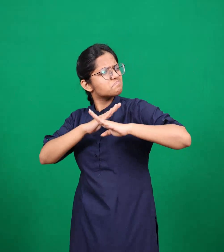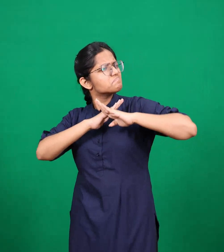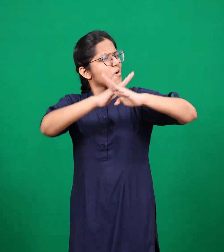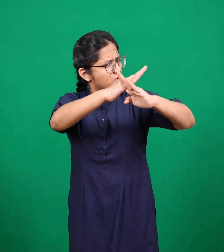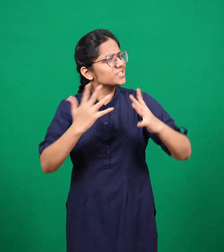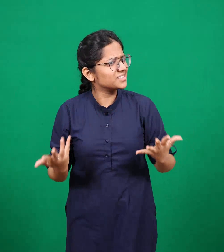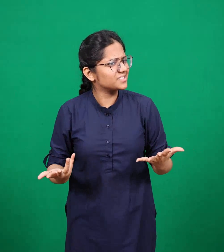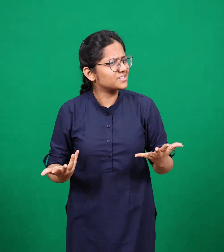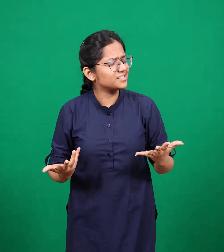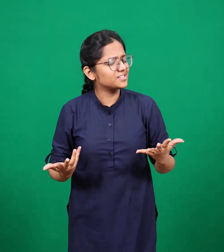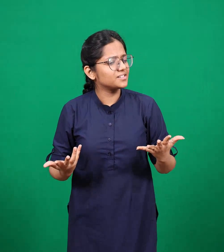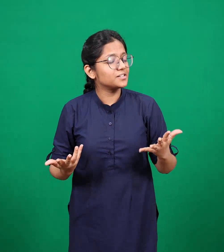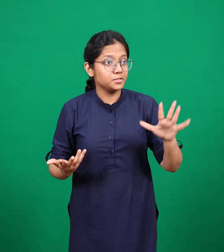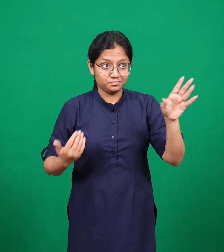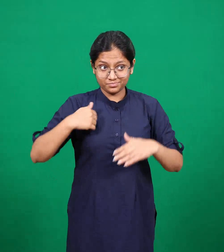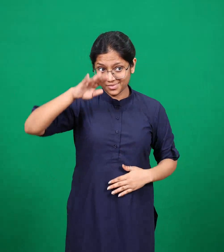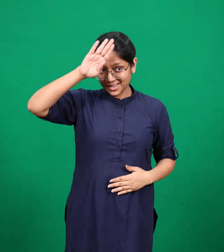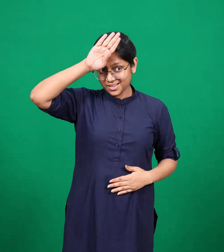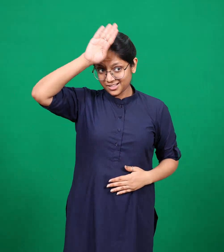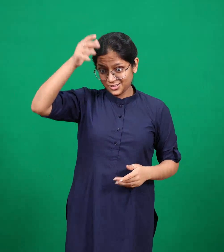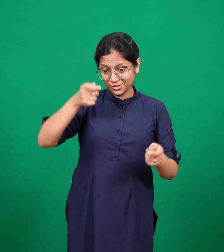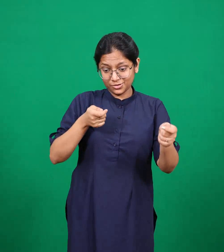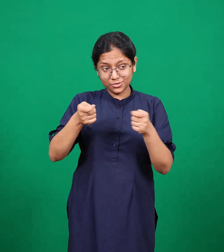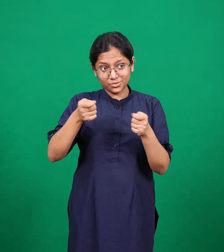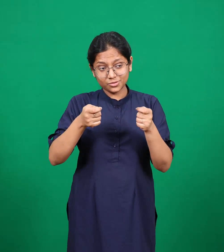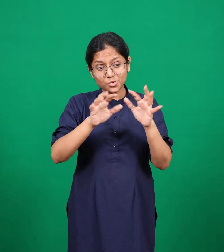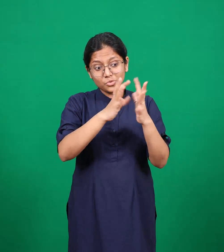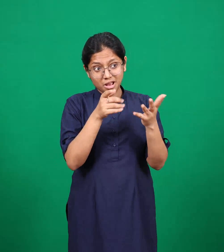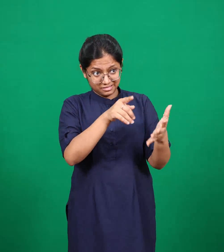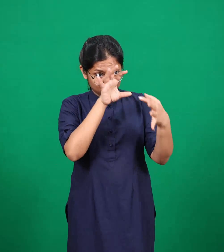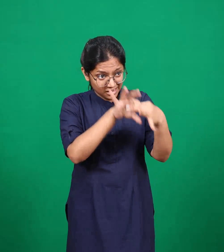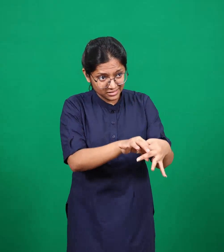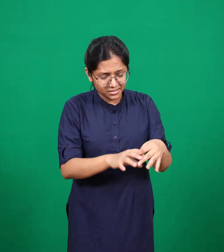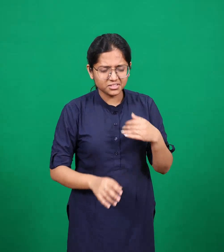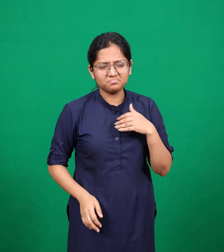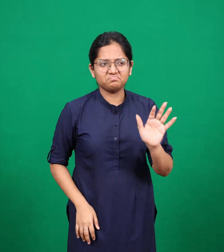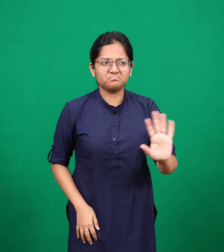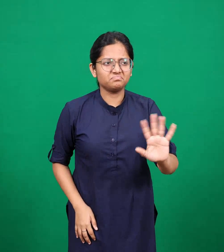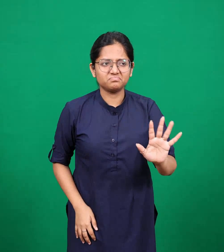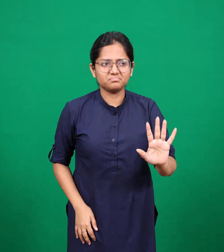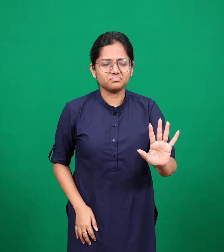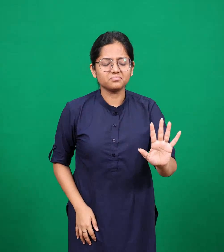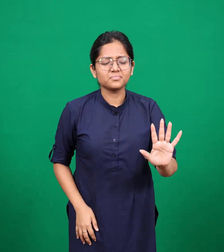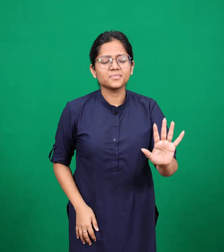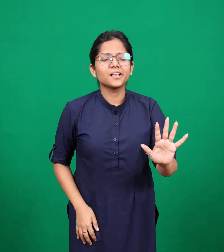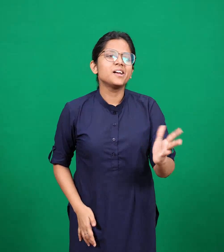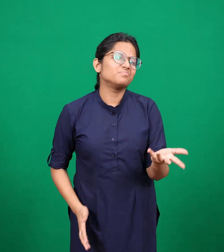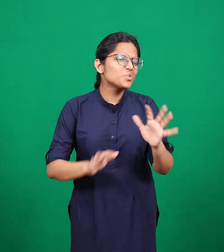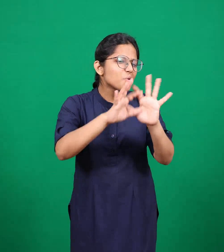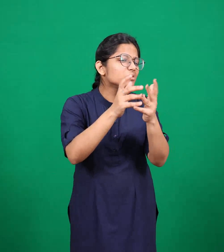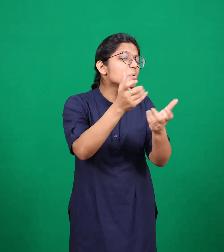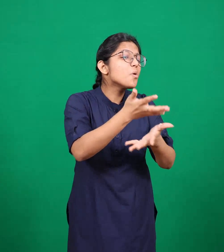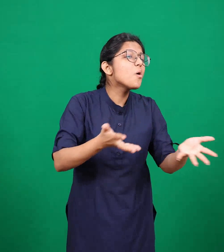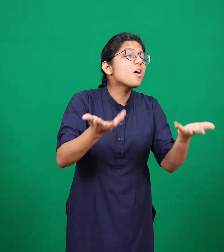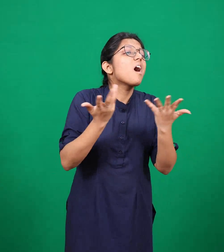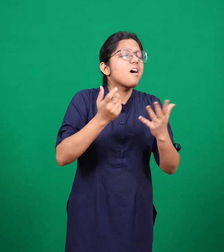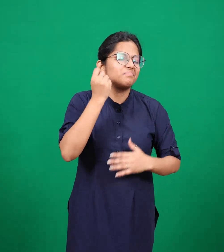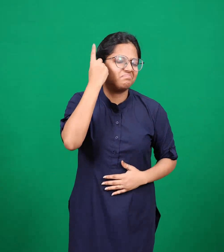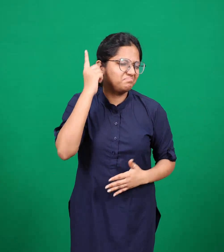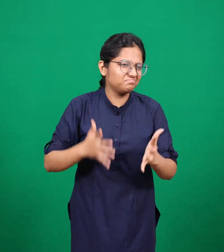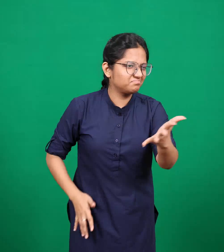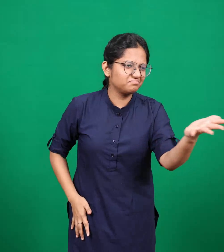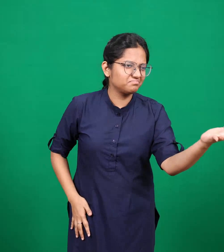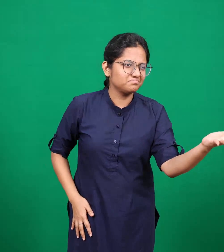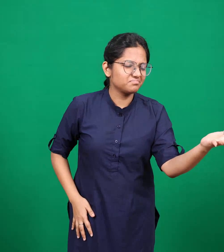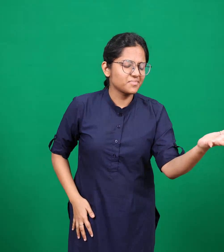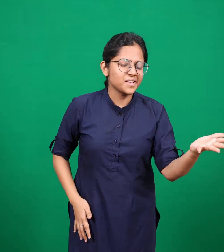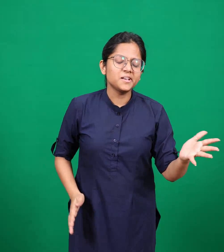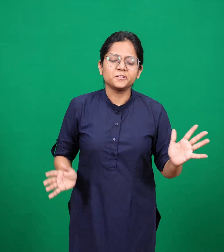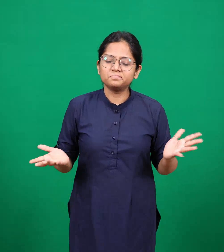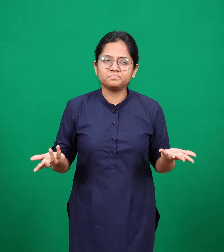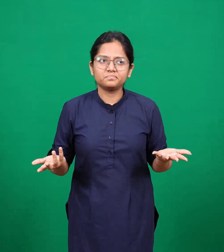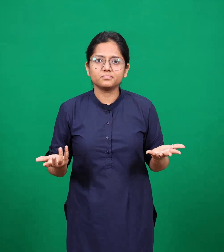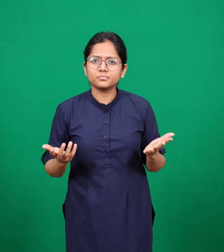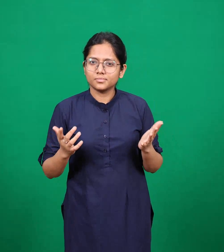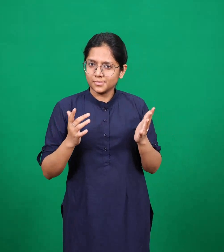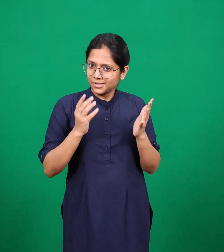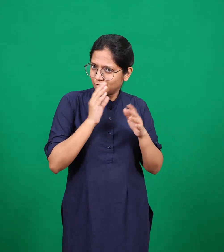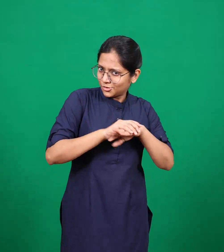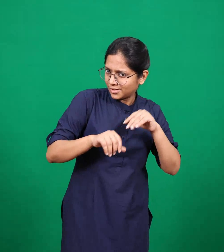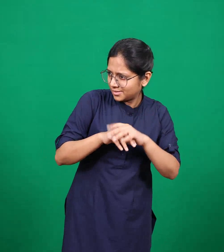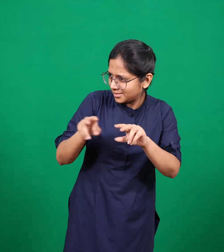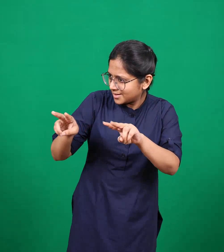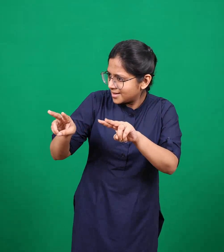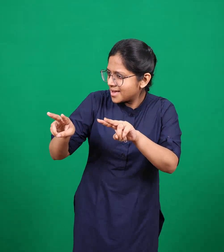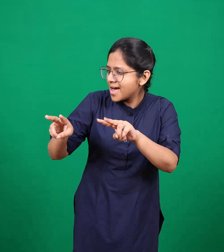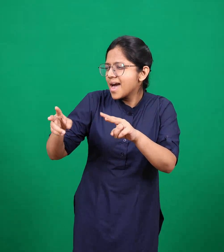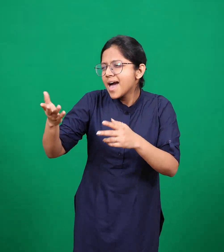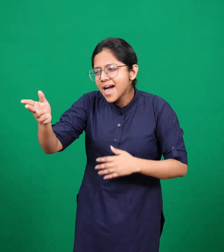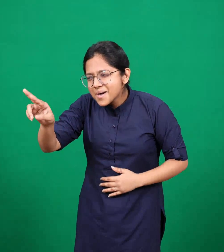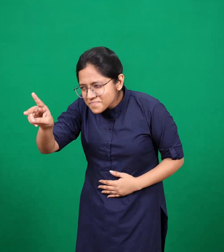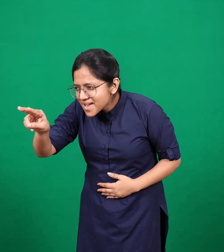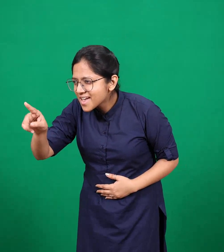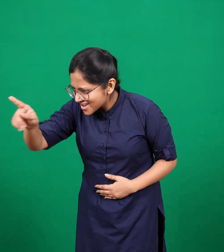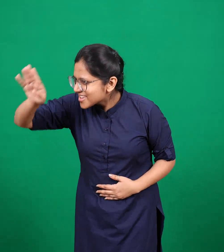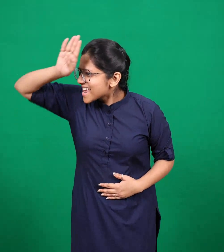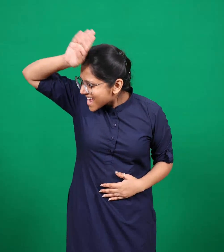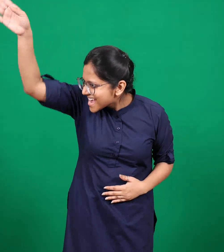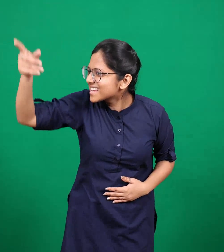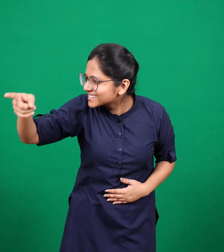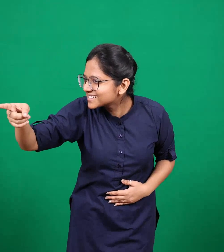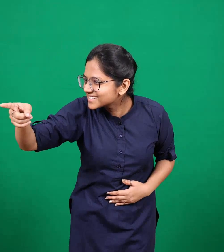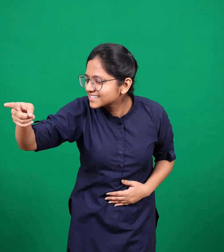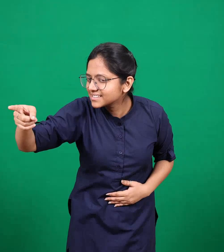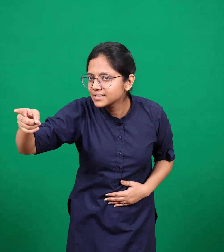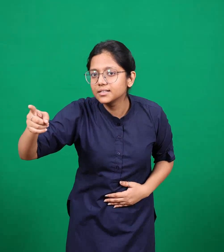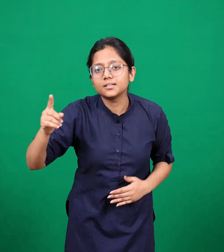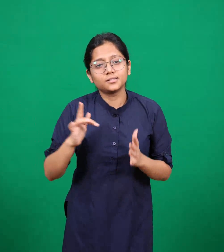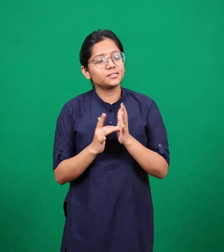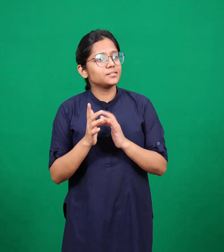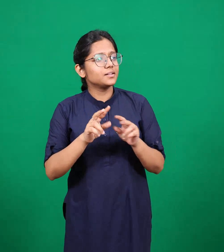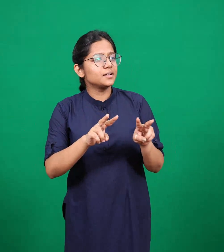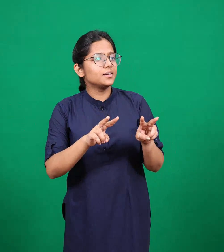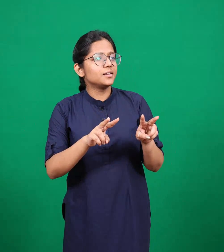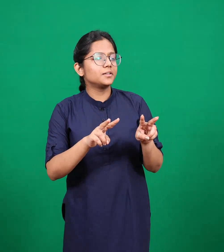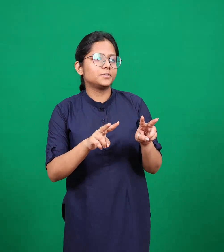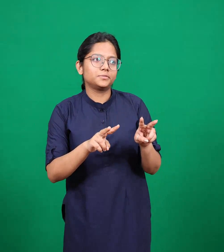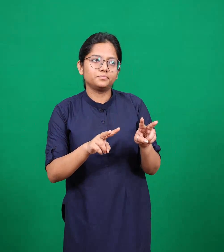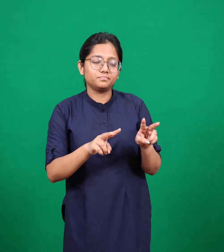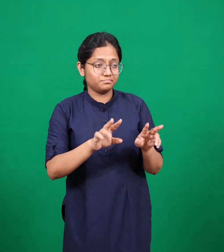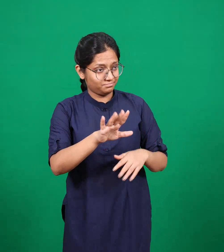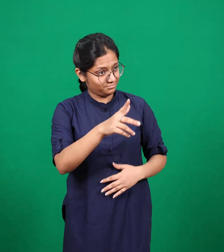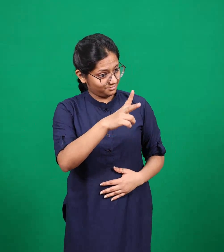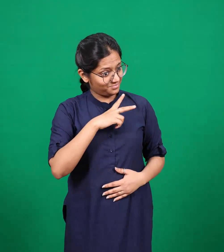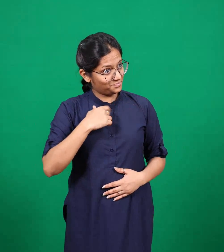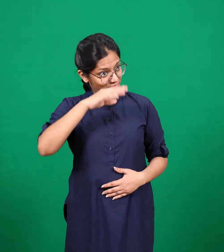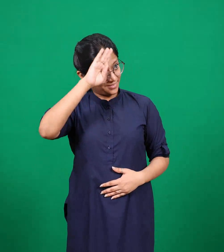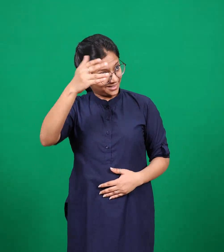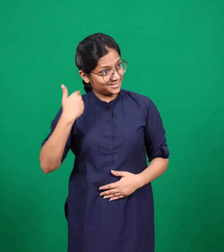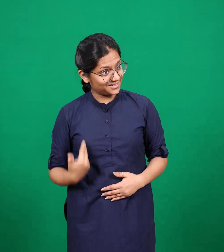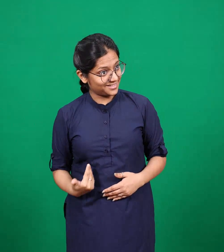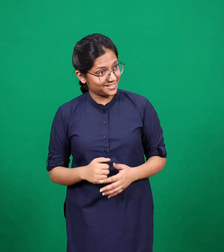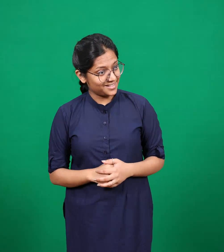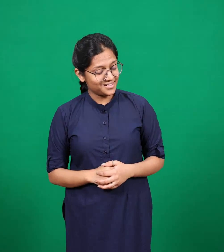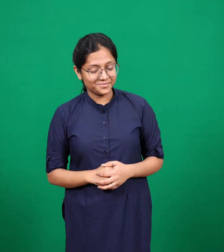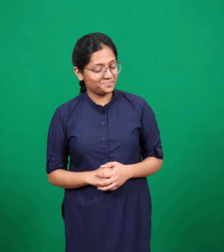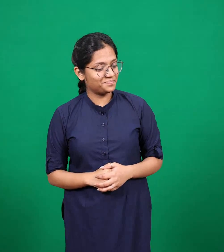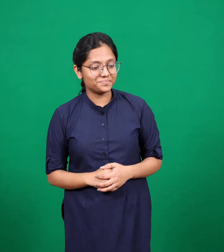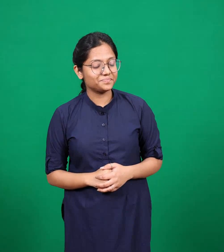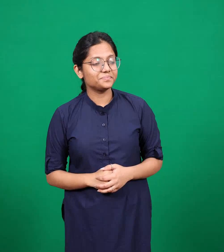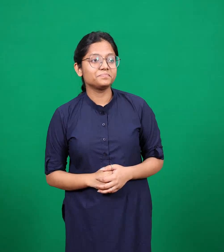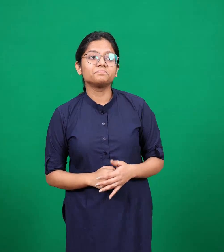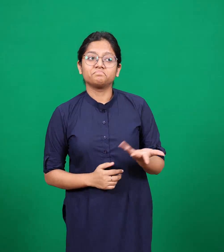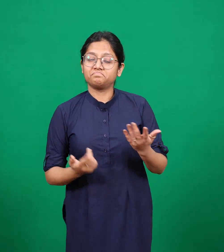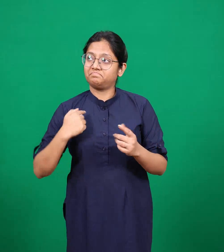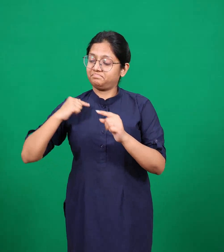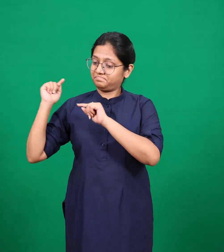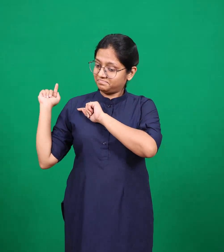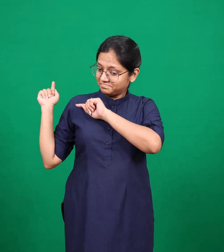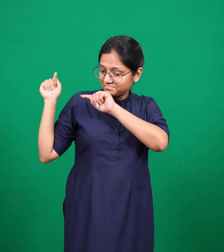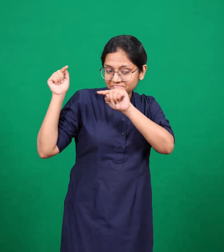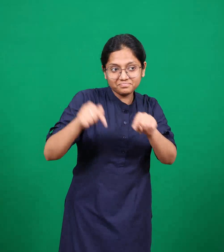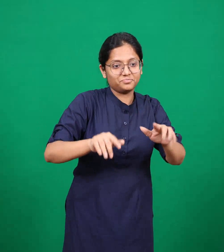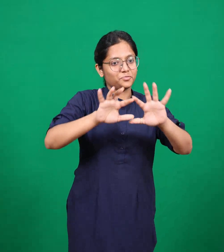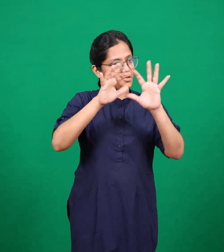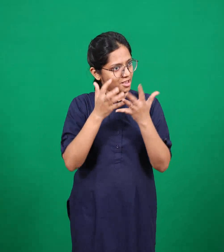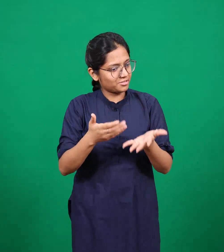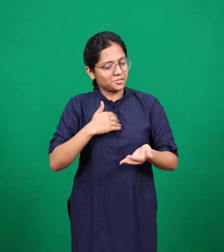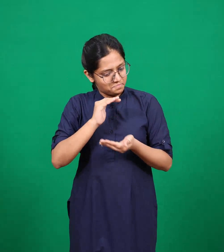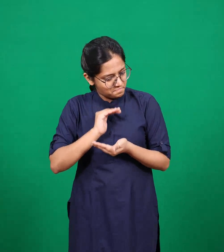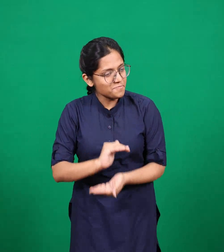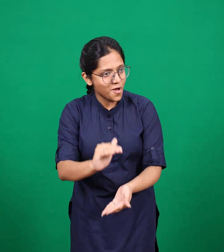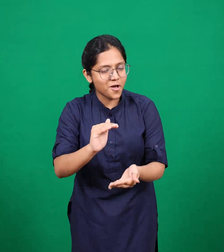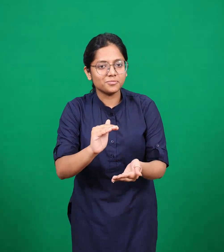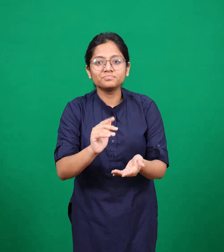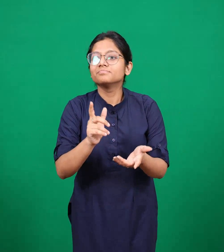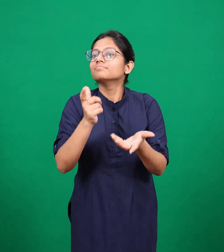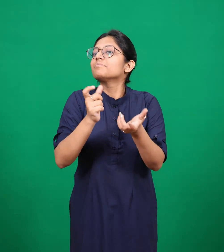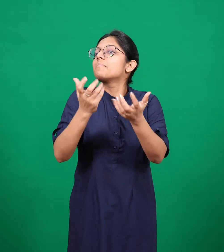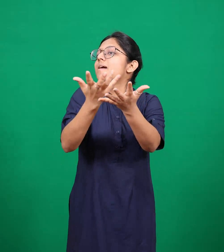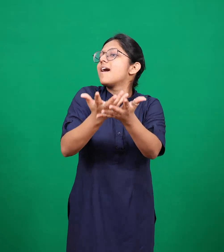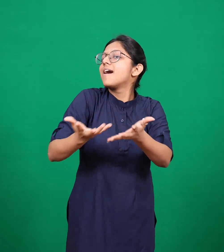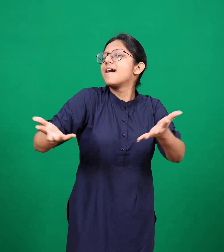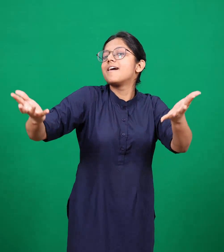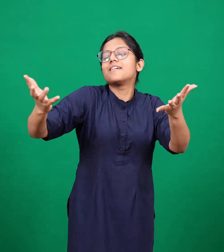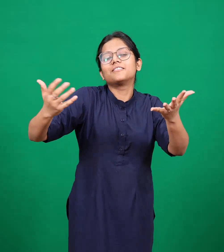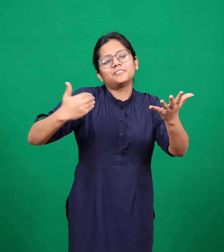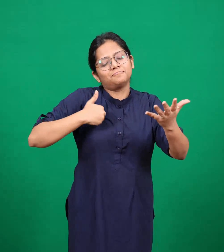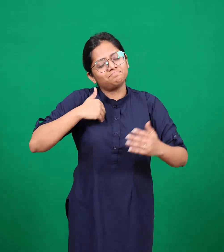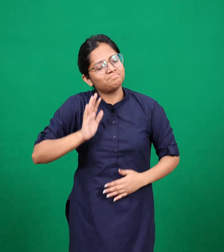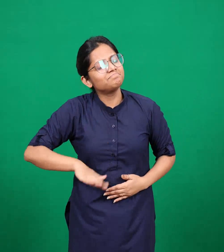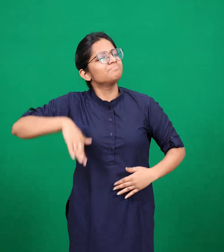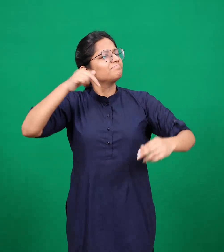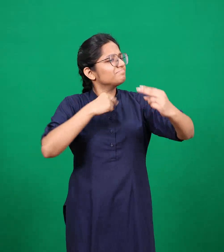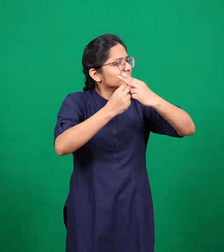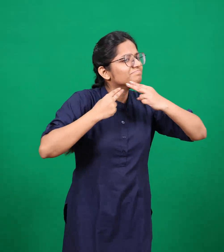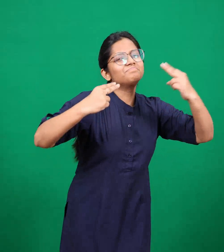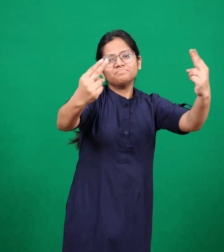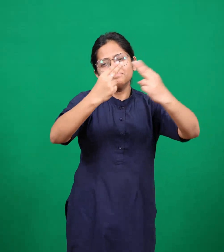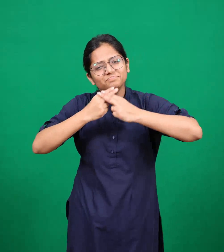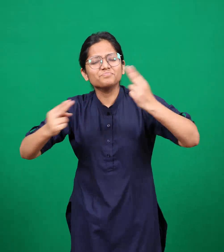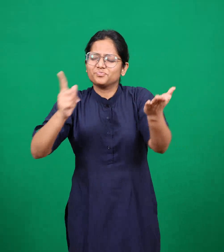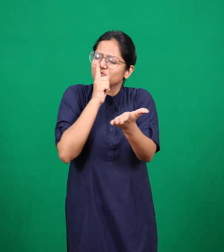if it were, My servants would fight to prevent My arrest by the Jews. But now My kingdom is not of this realm." "Then You are a king!" Pilate said.